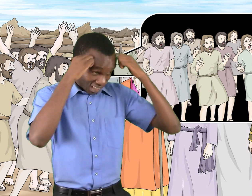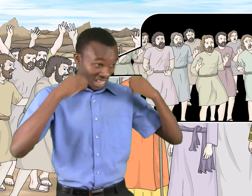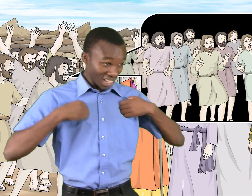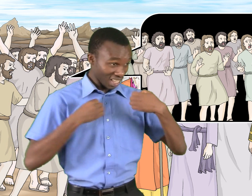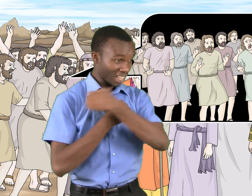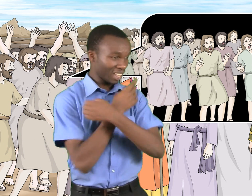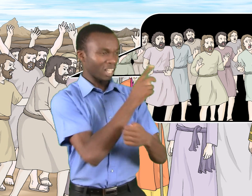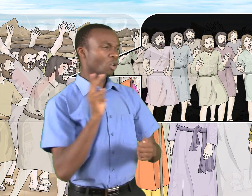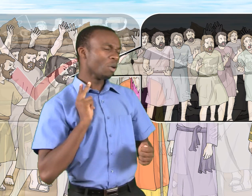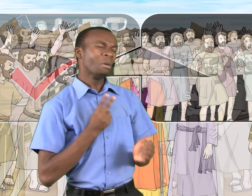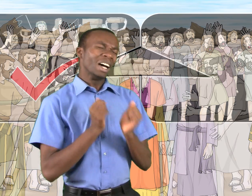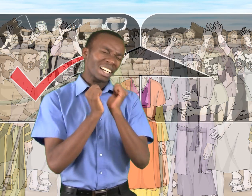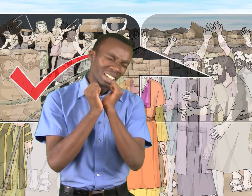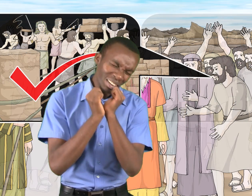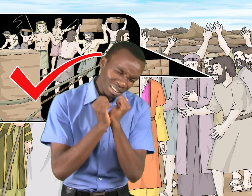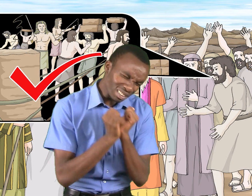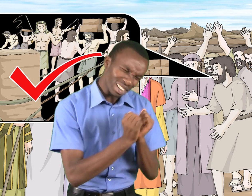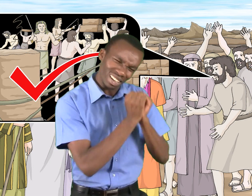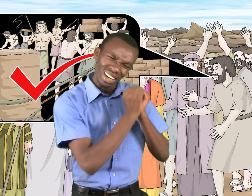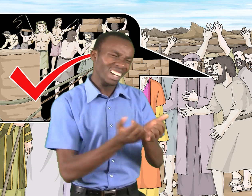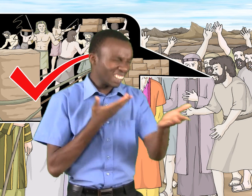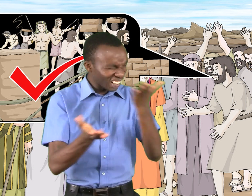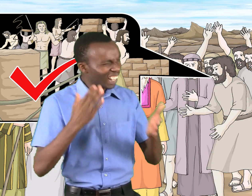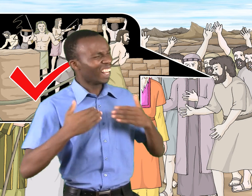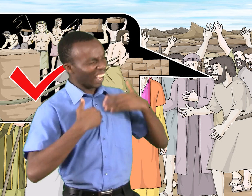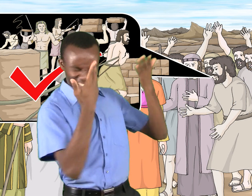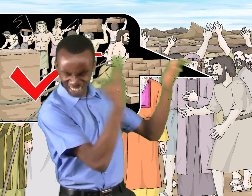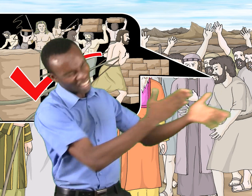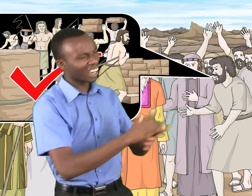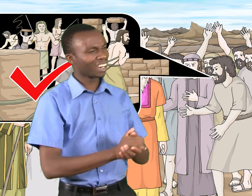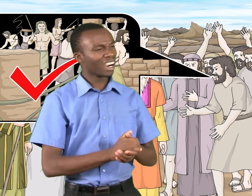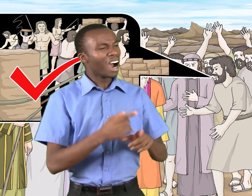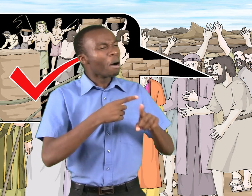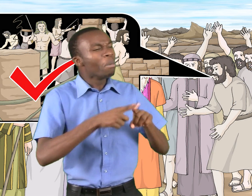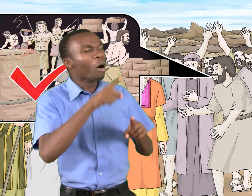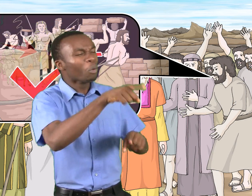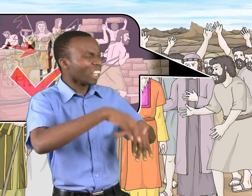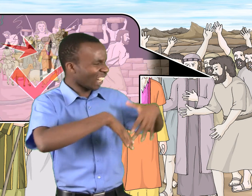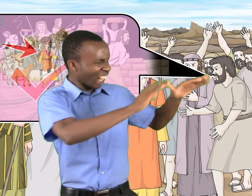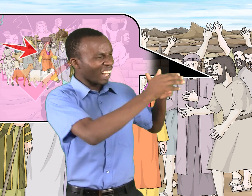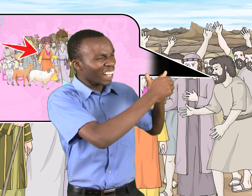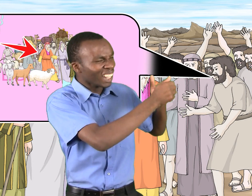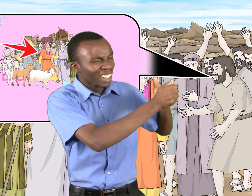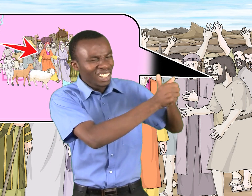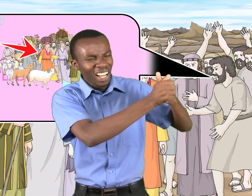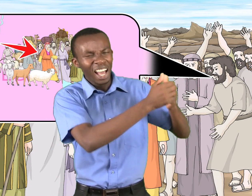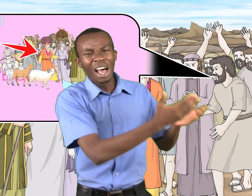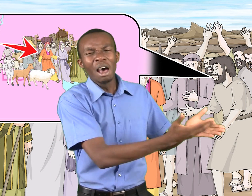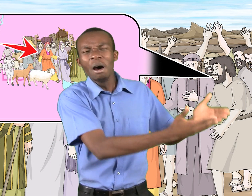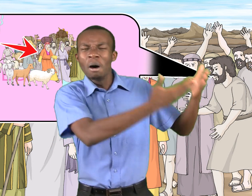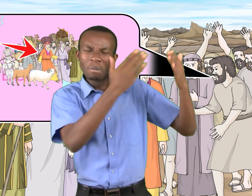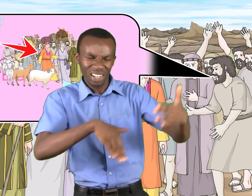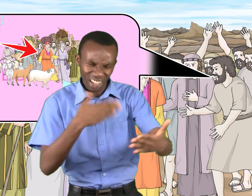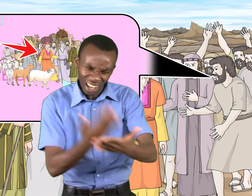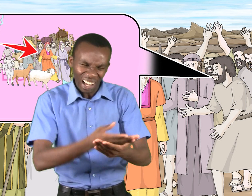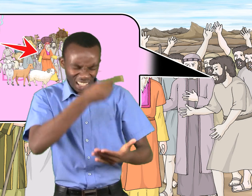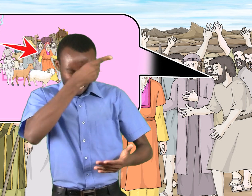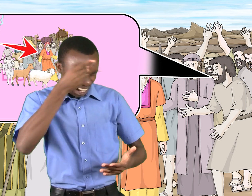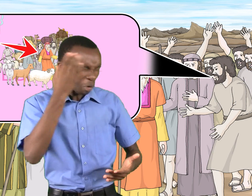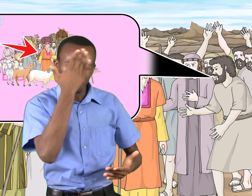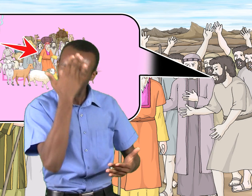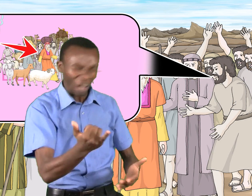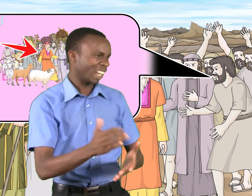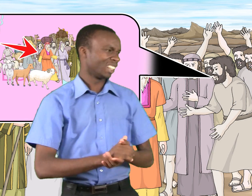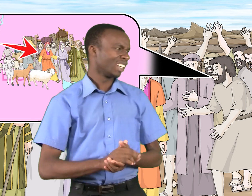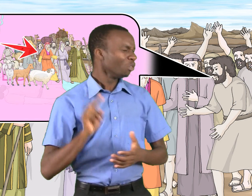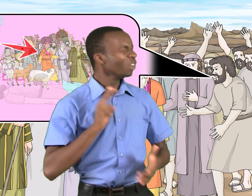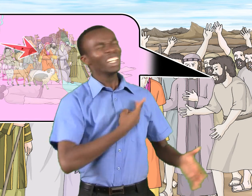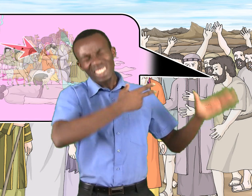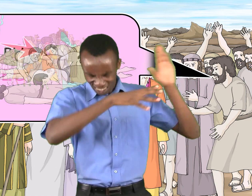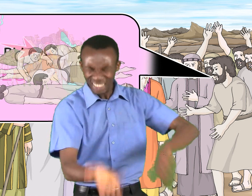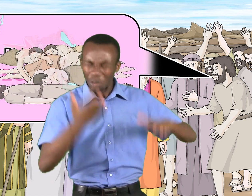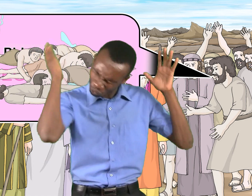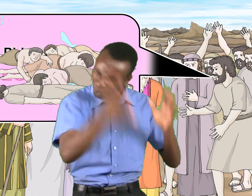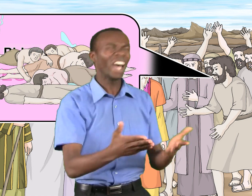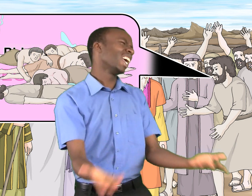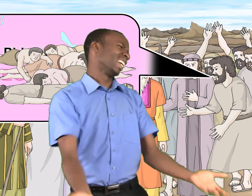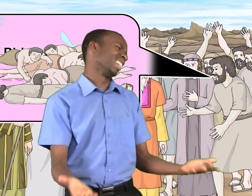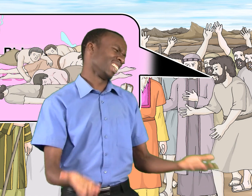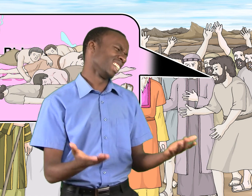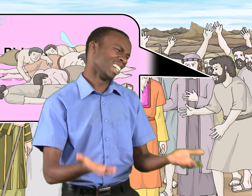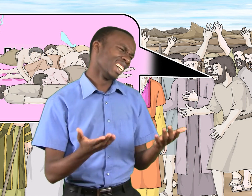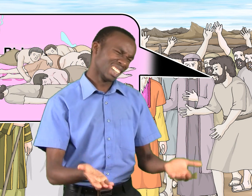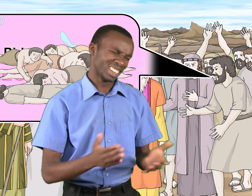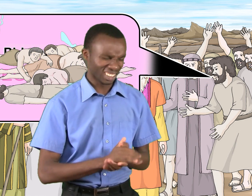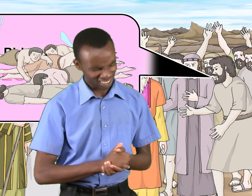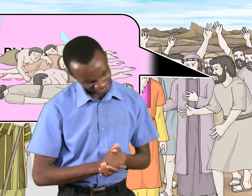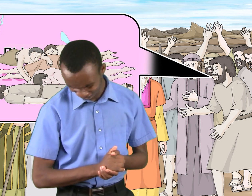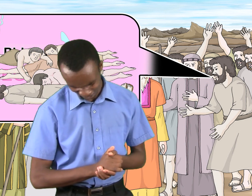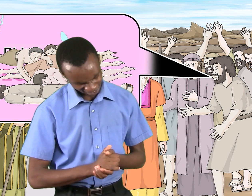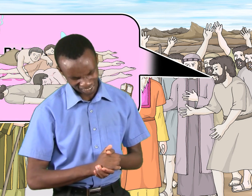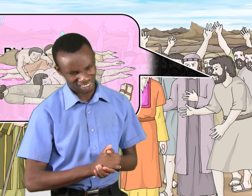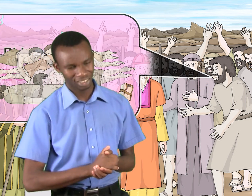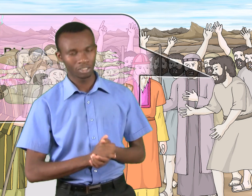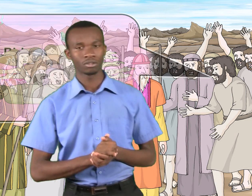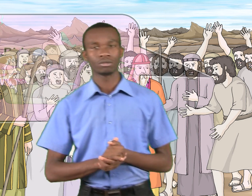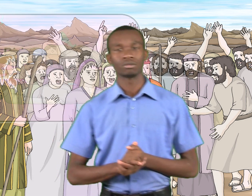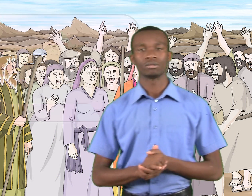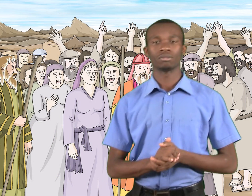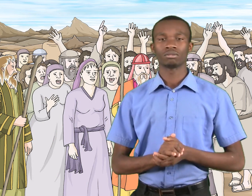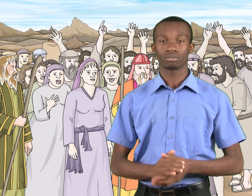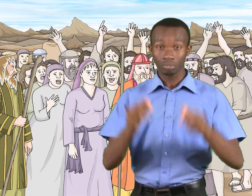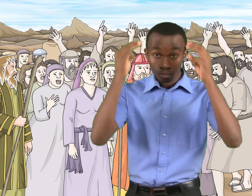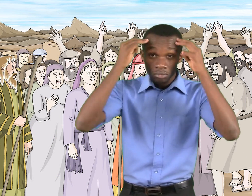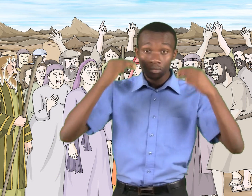For it would have been better for us to serve the Egyptians than to die in the wilderness.”